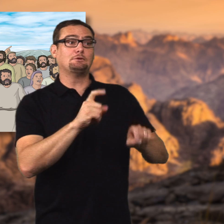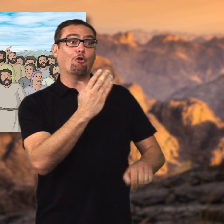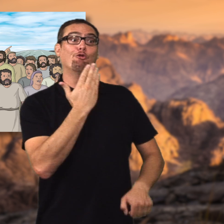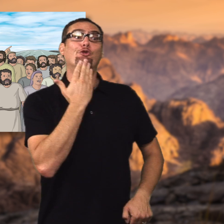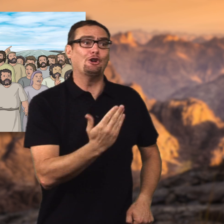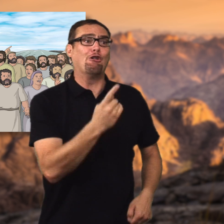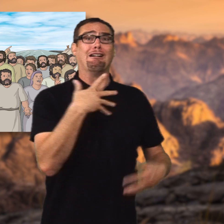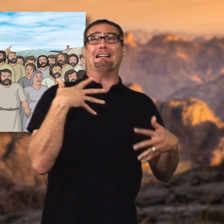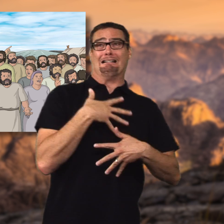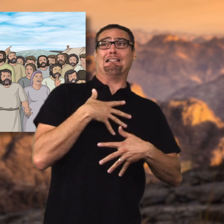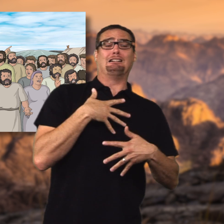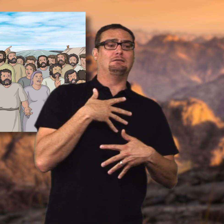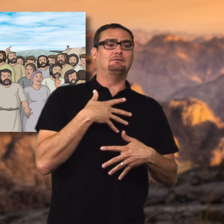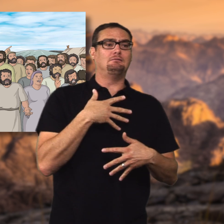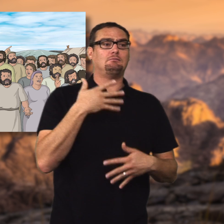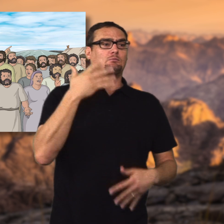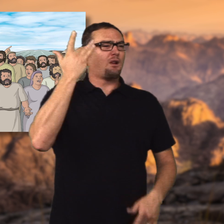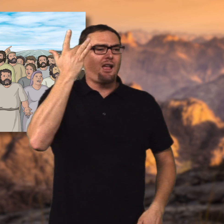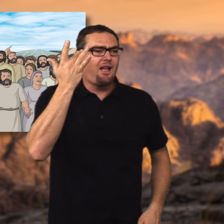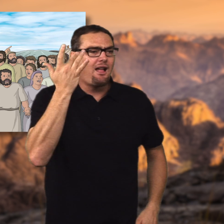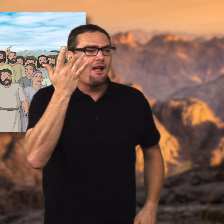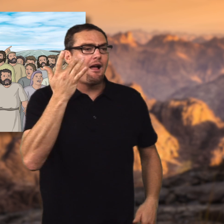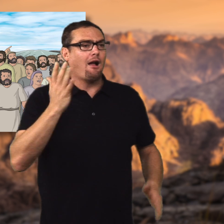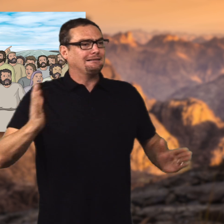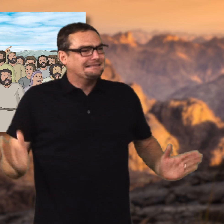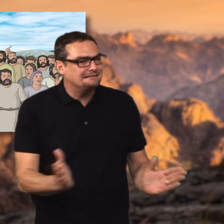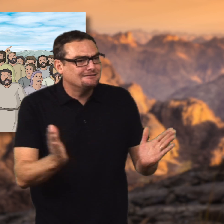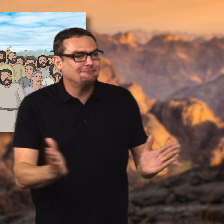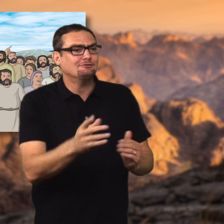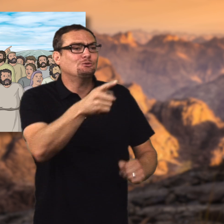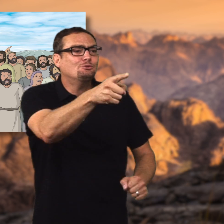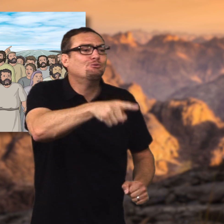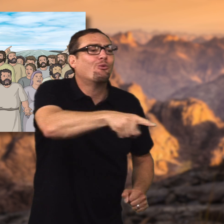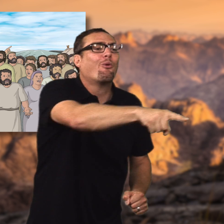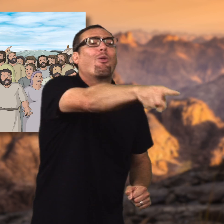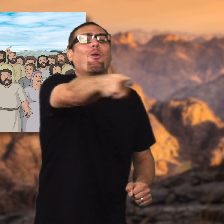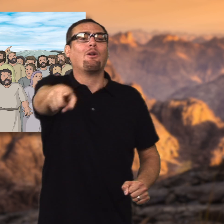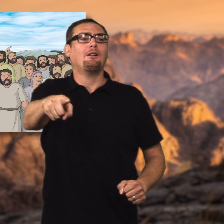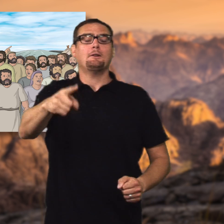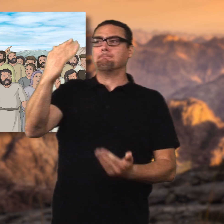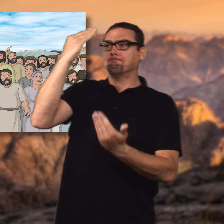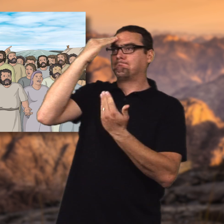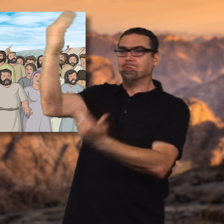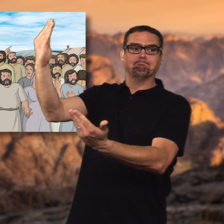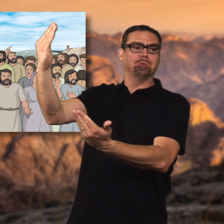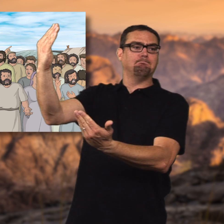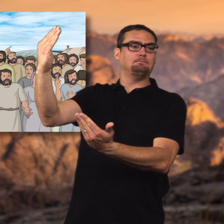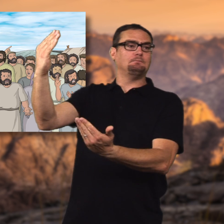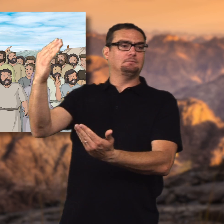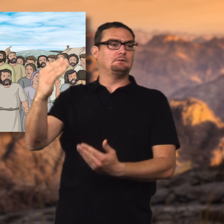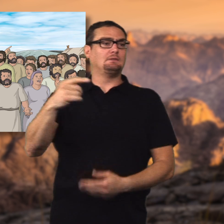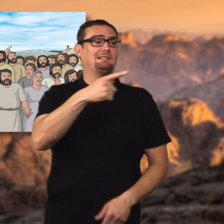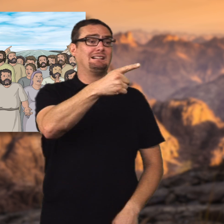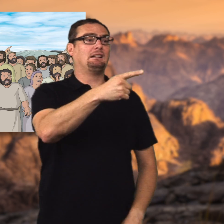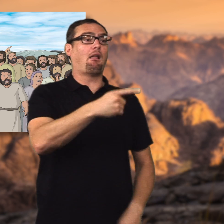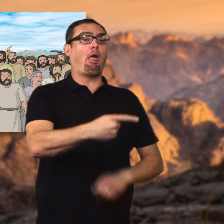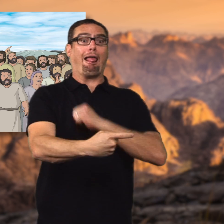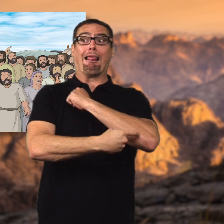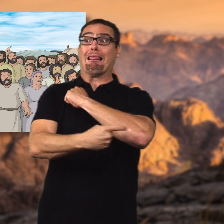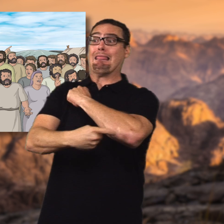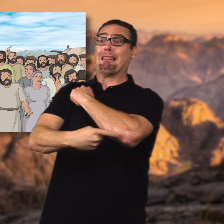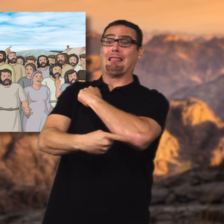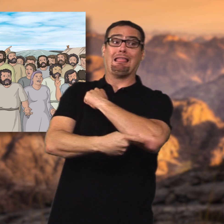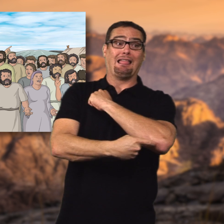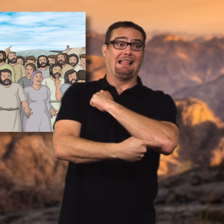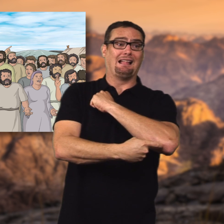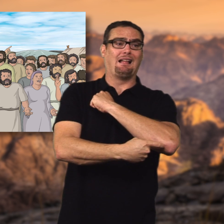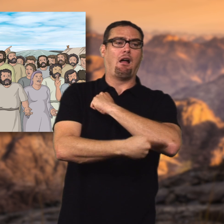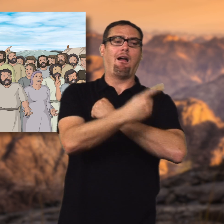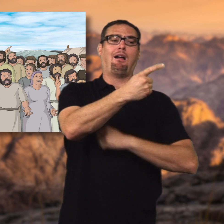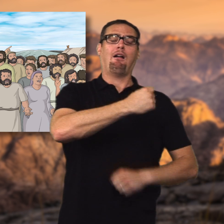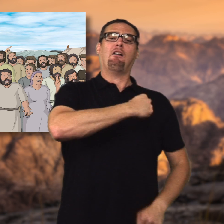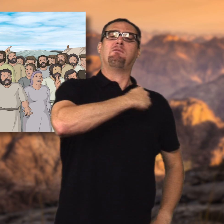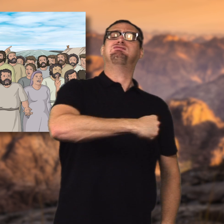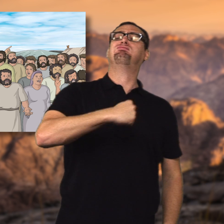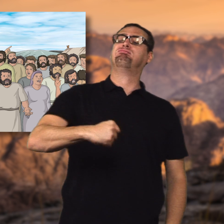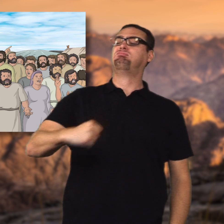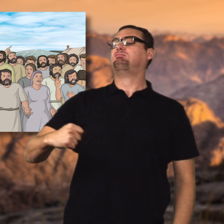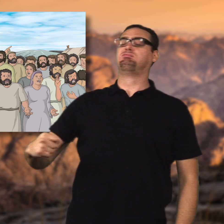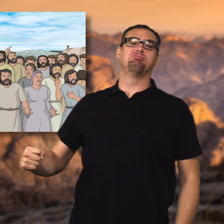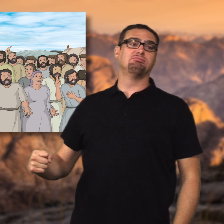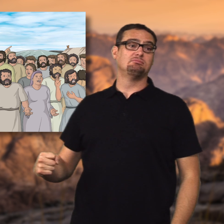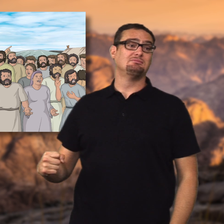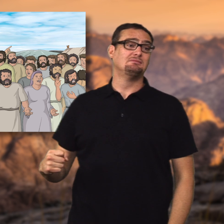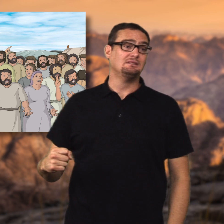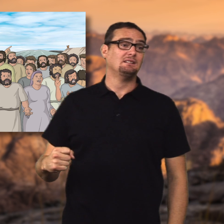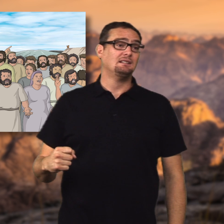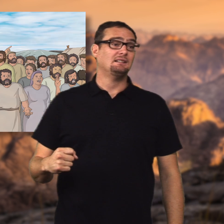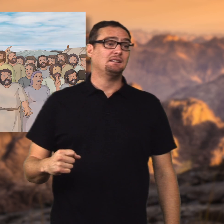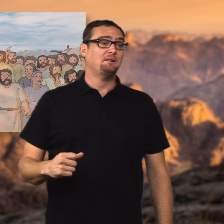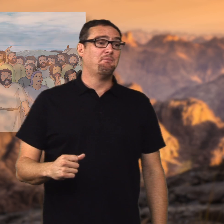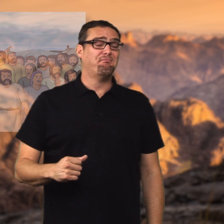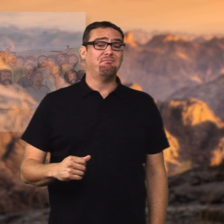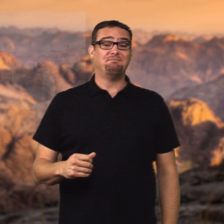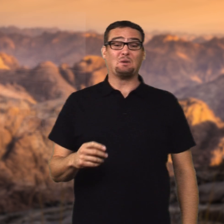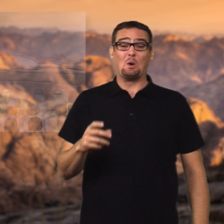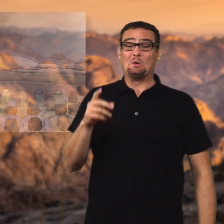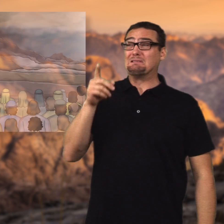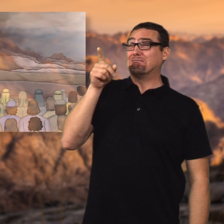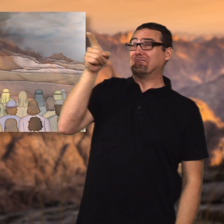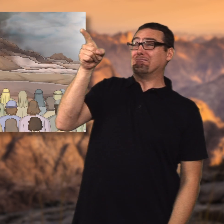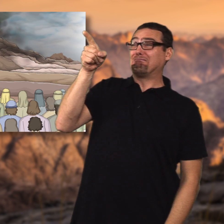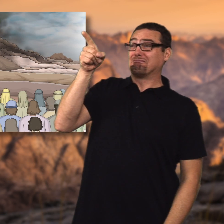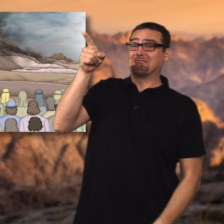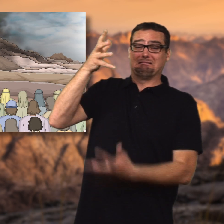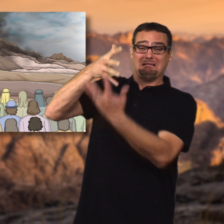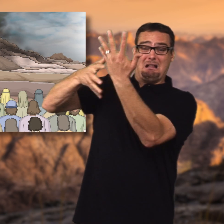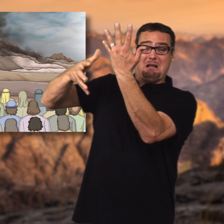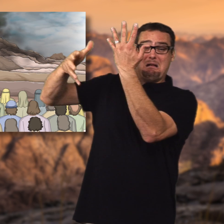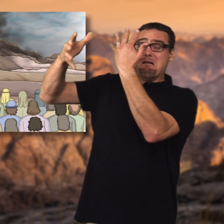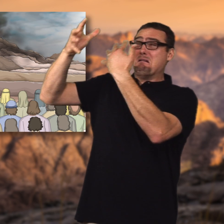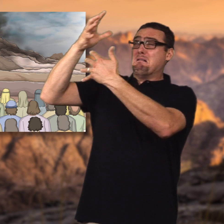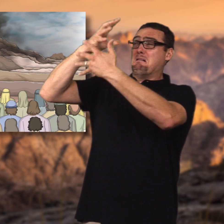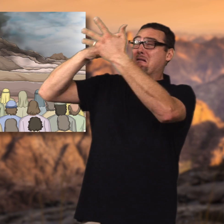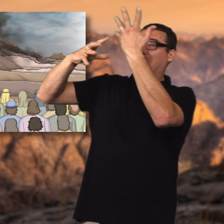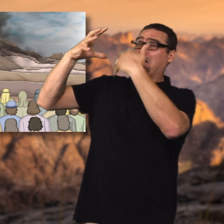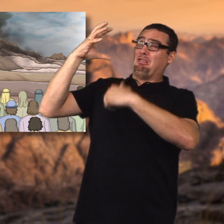“For God has come to test you, so that the fear of Him may be before you, to keep you from sinning.”